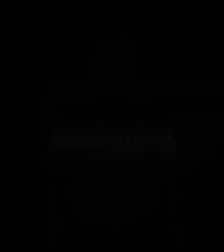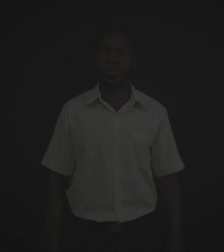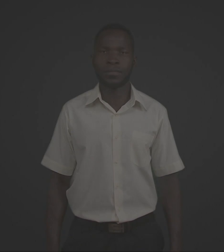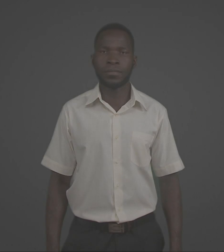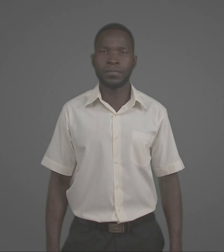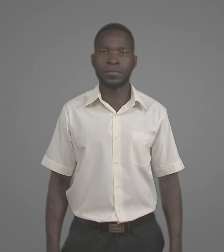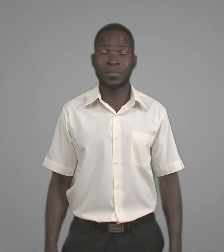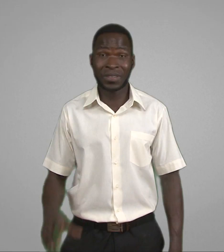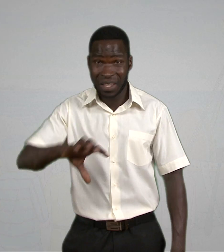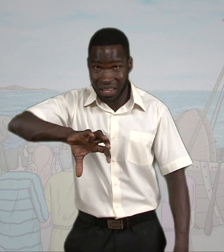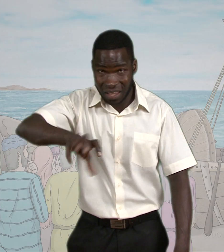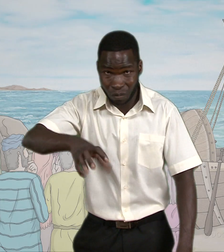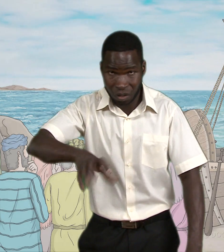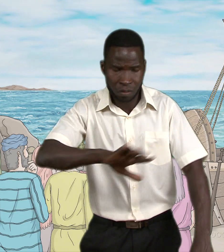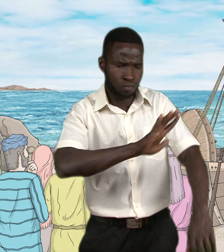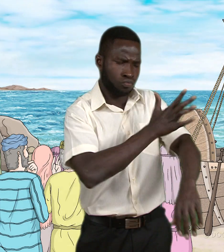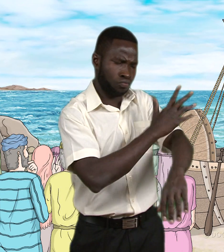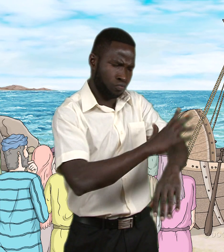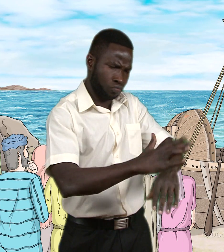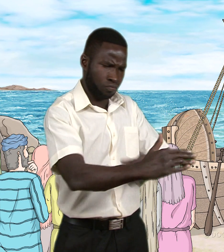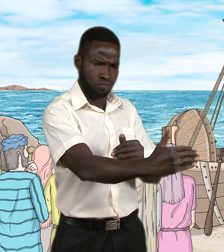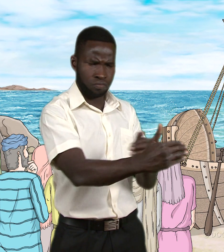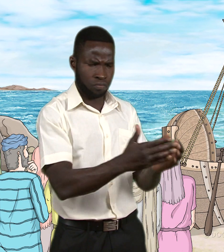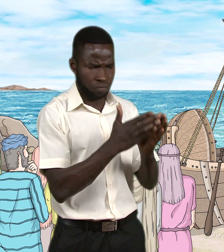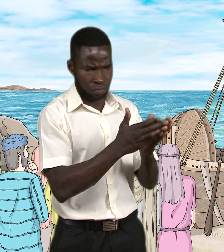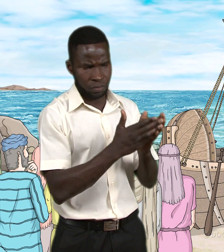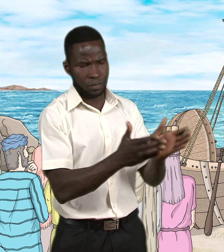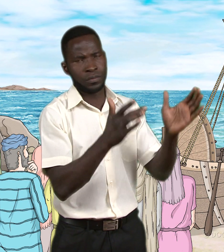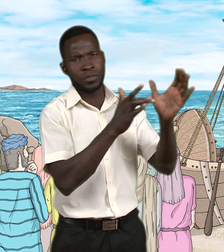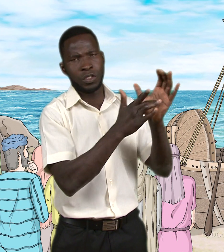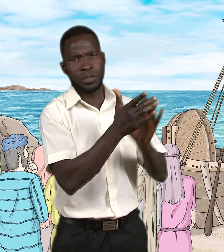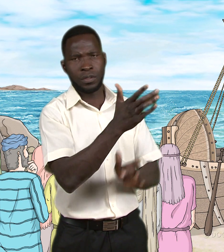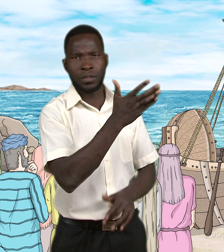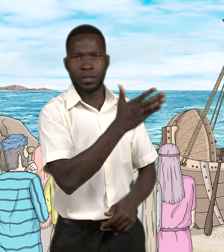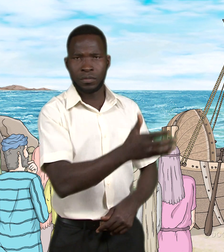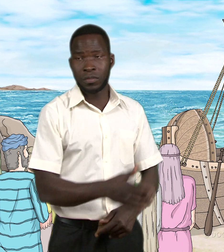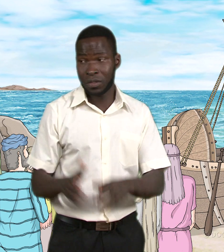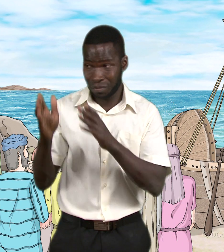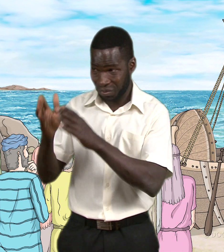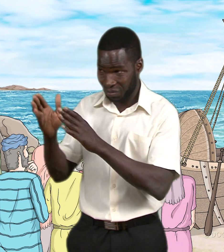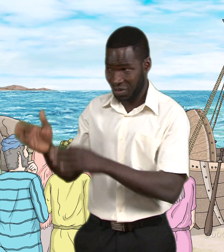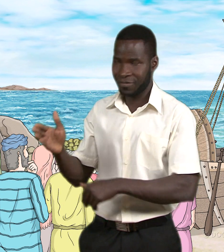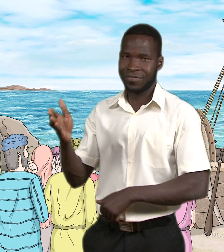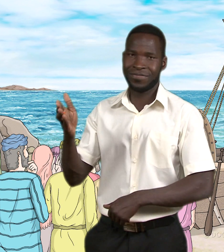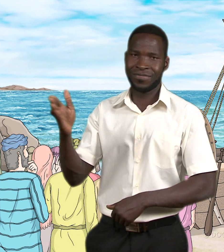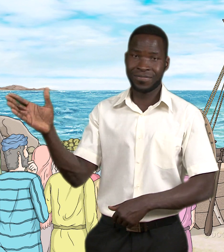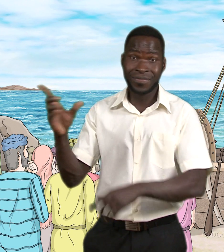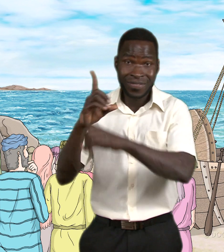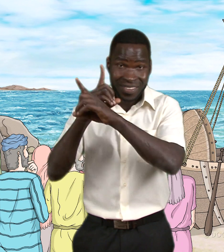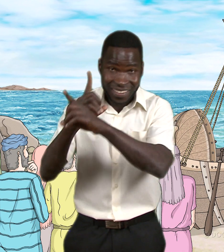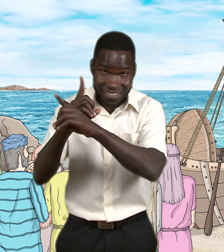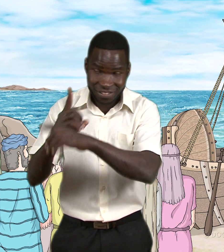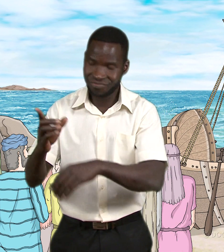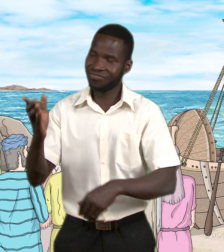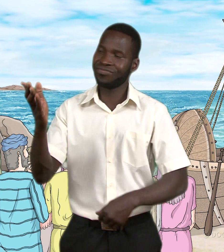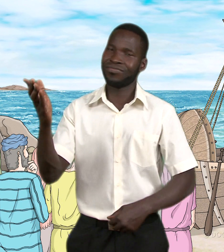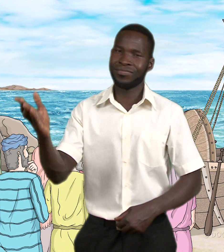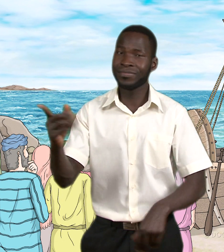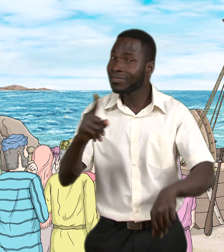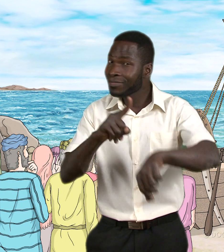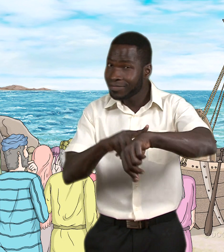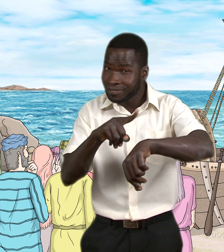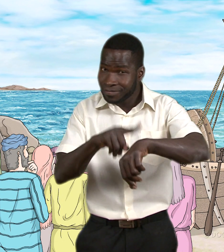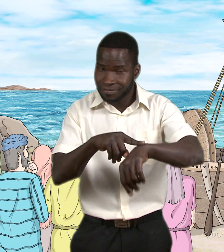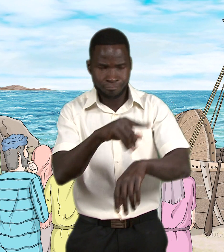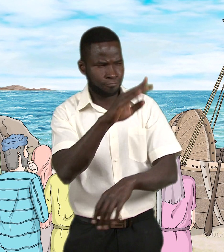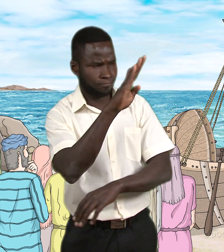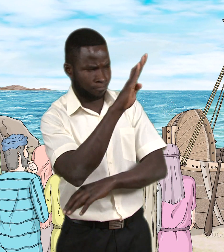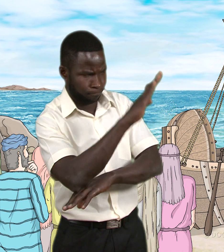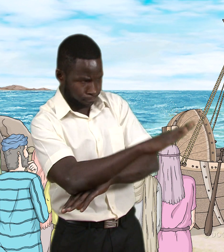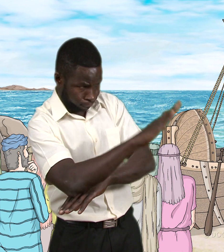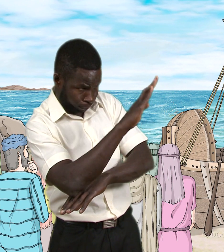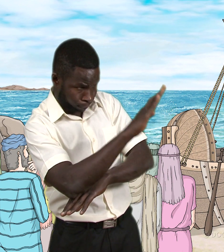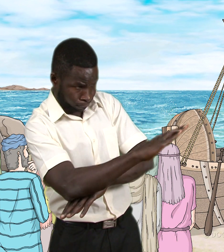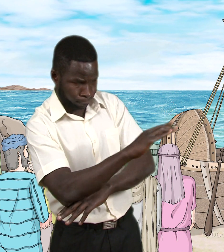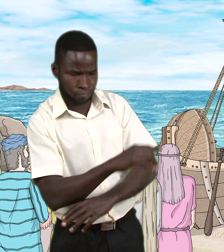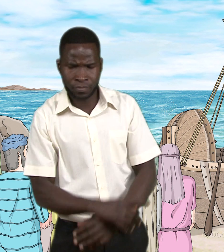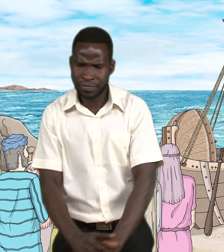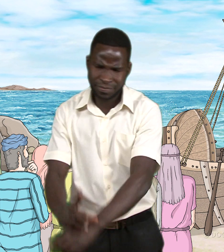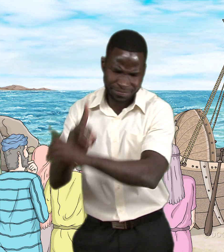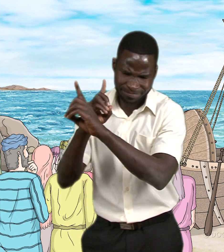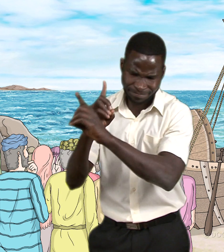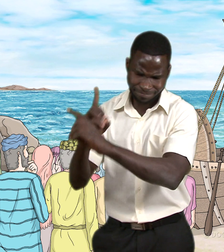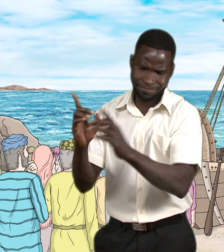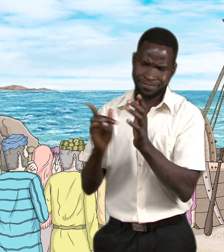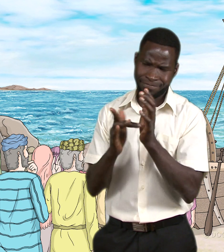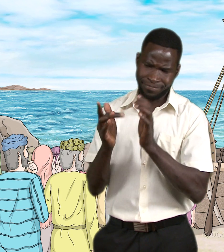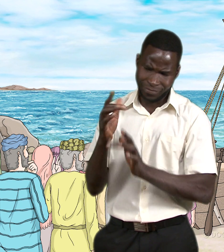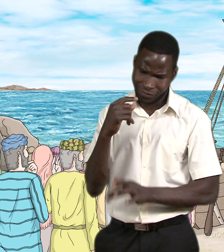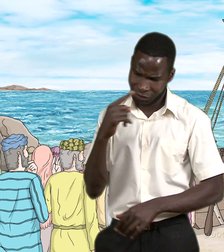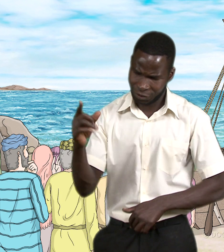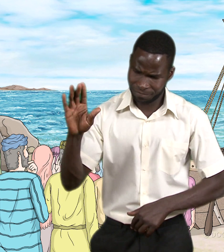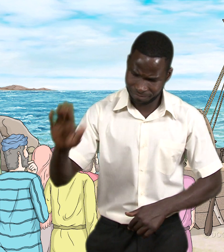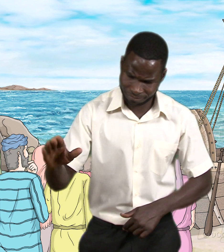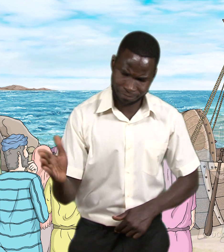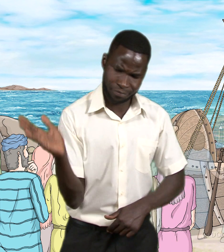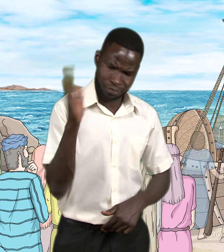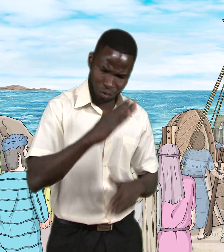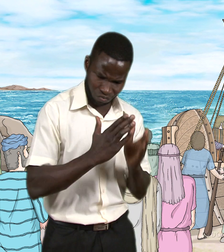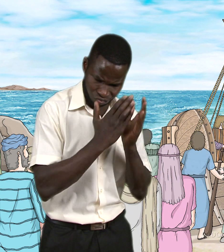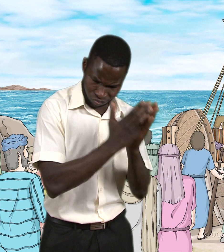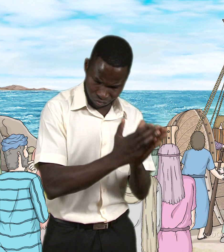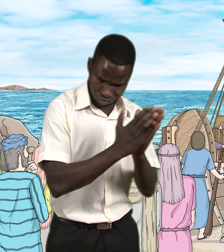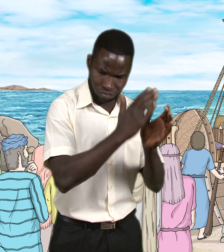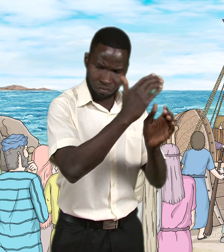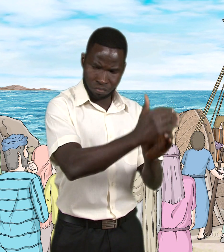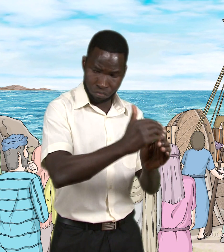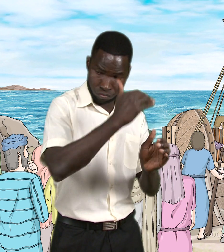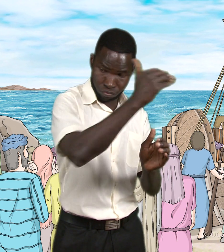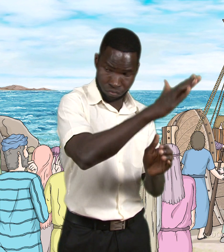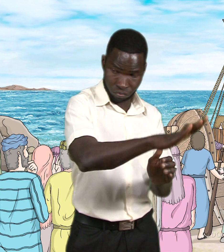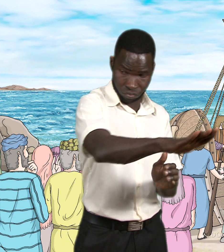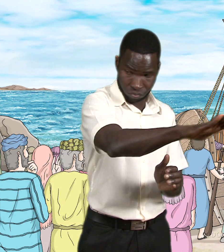When that evening came, He said to His disciples, “Let us cross to the other side.”